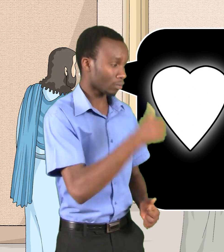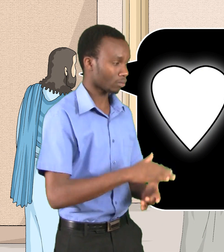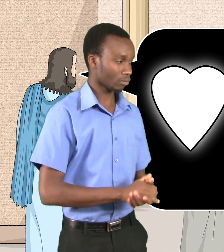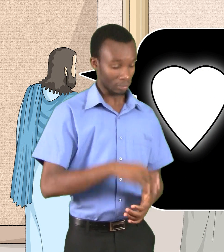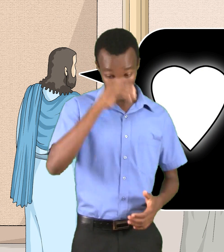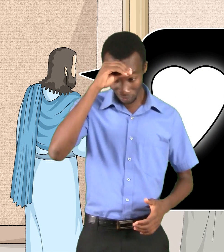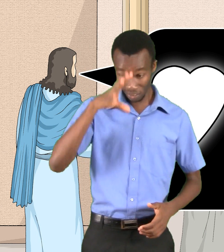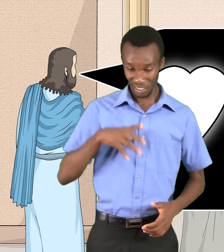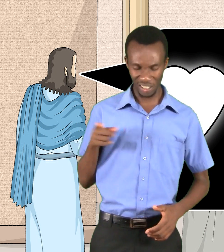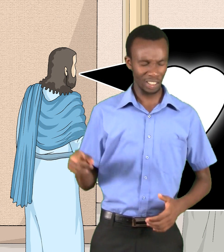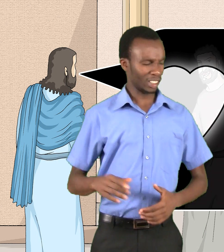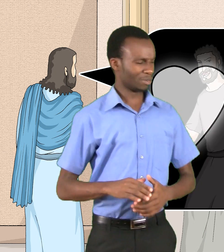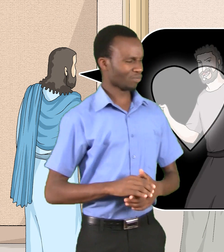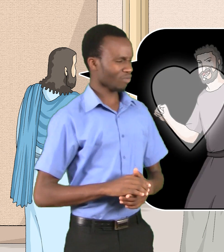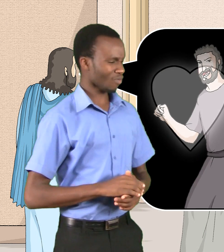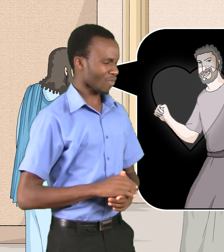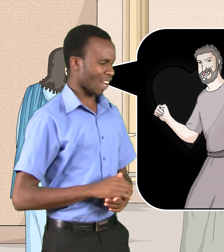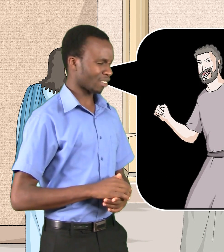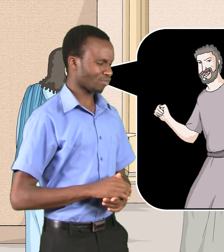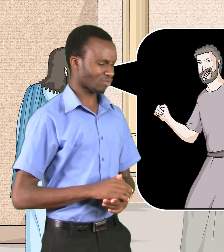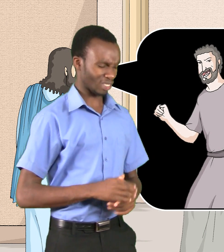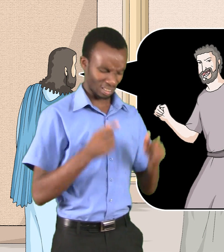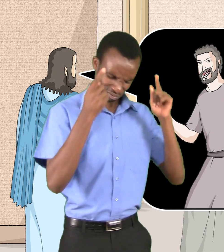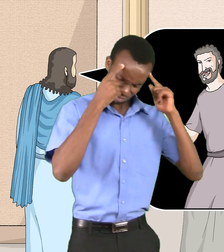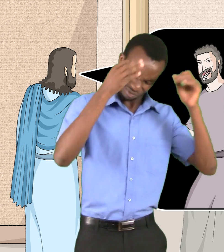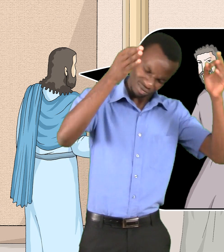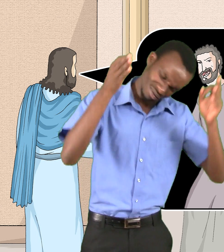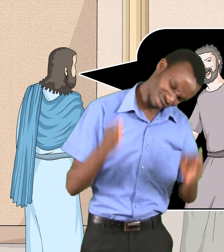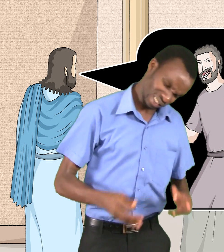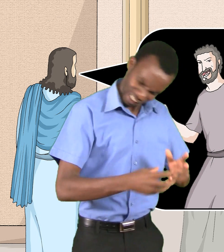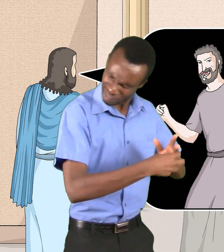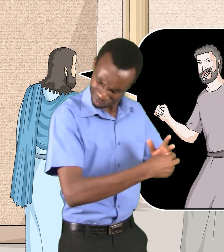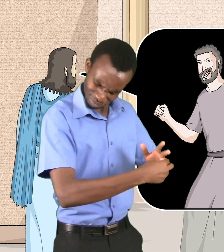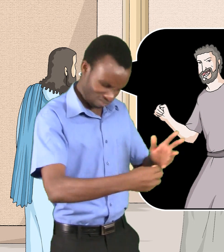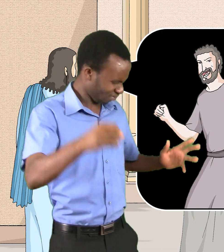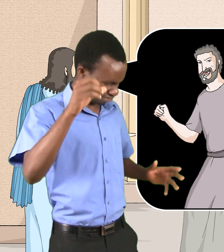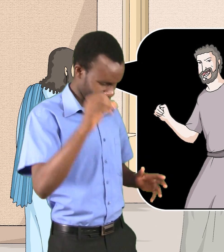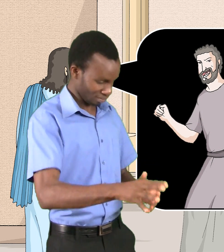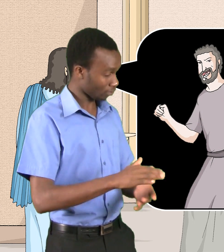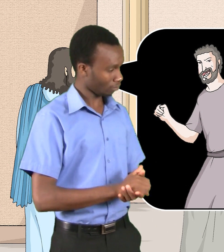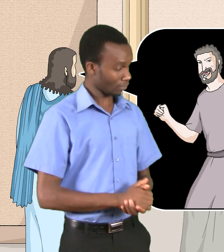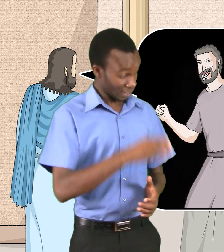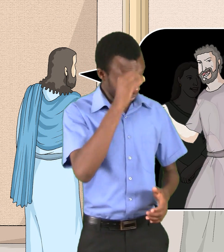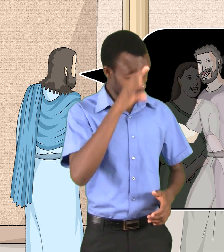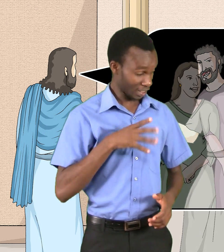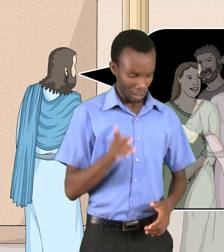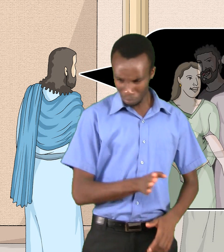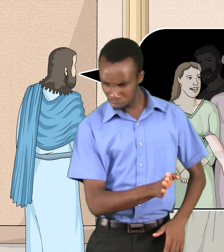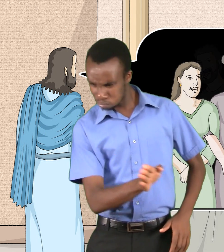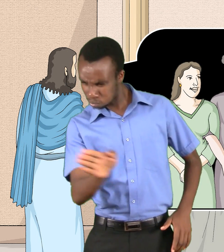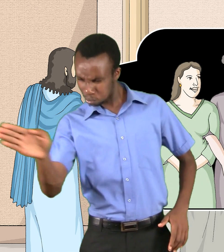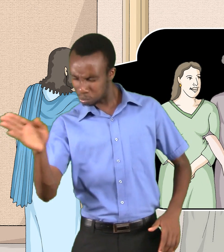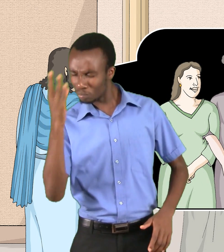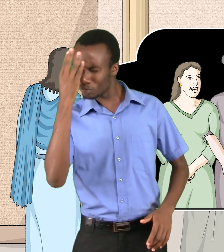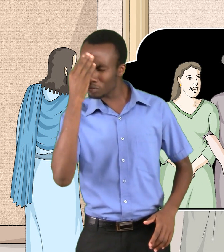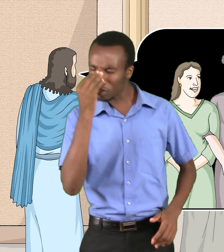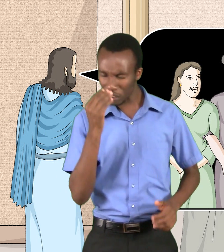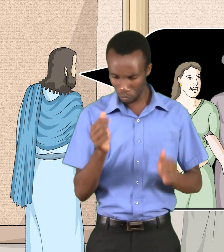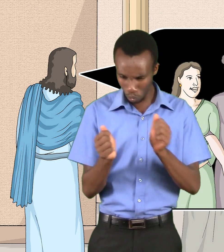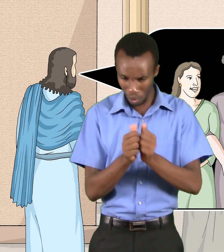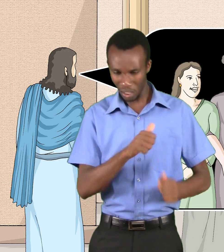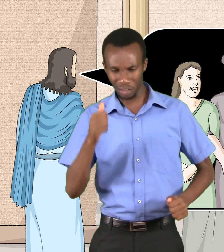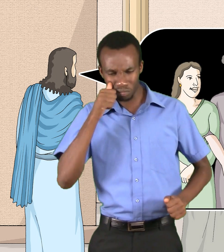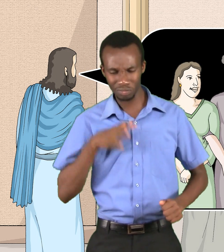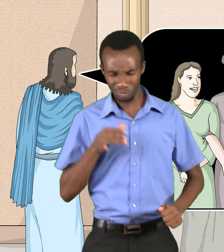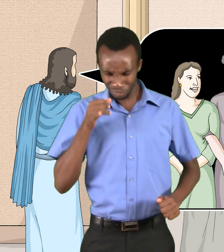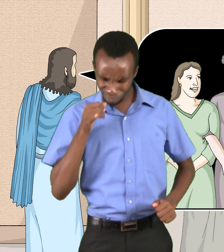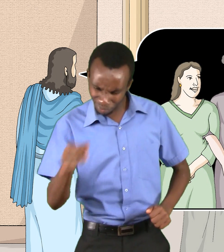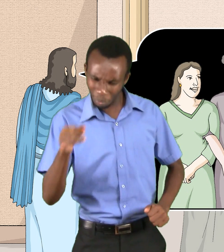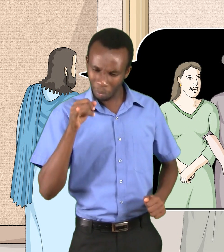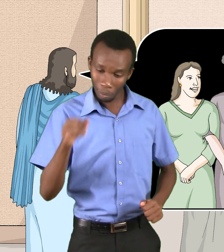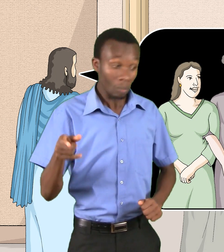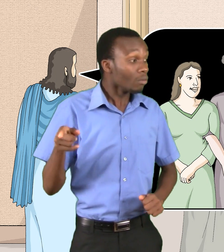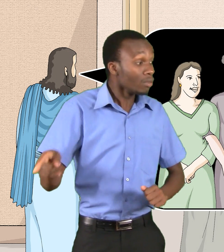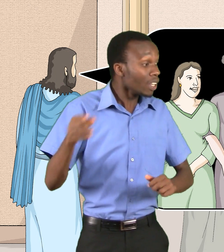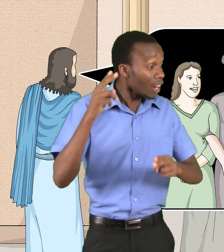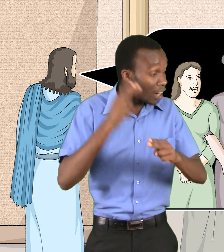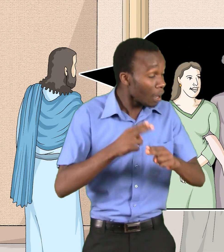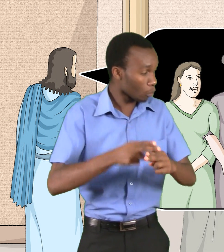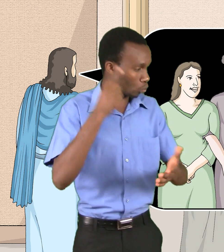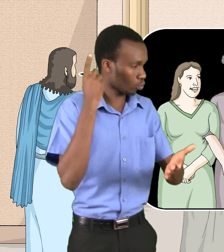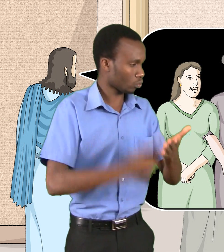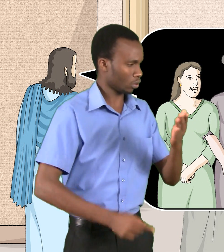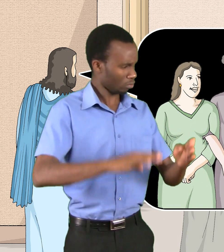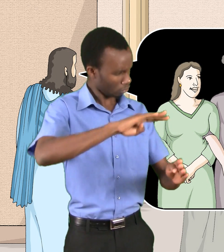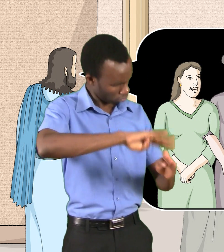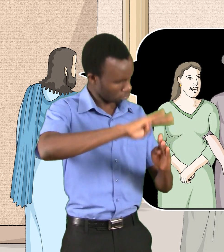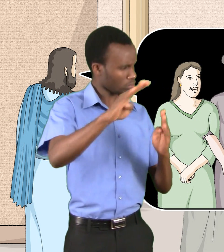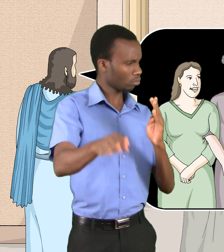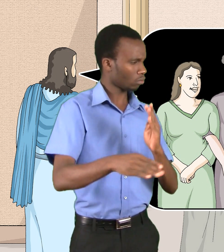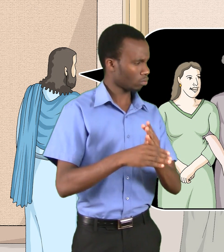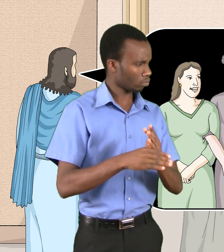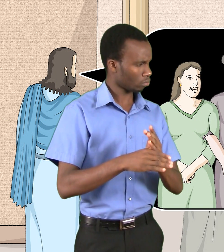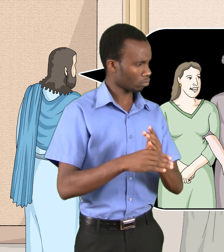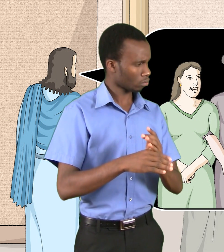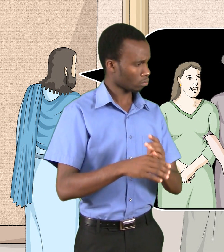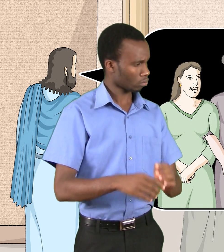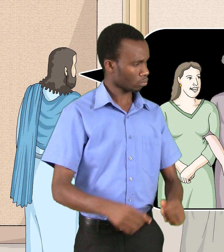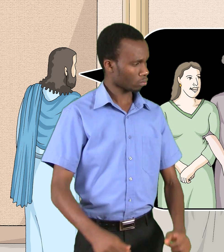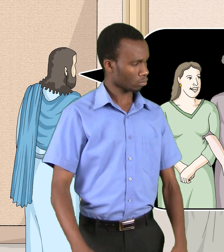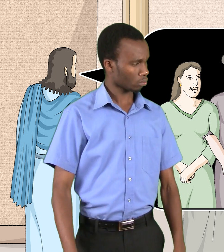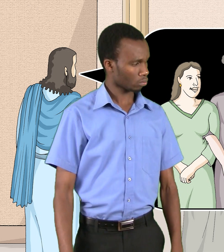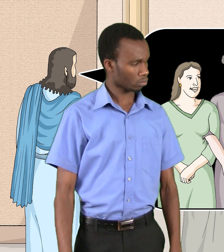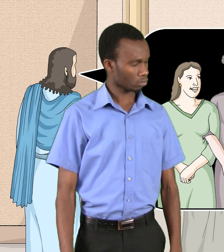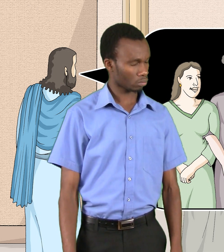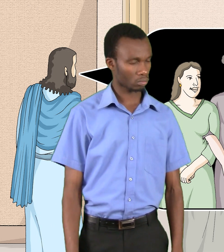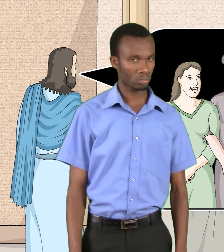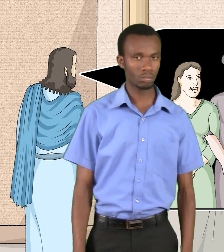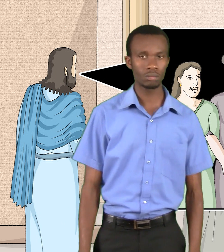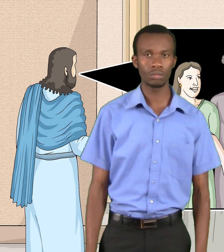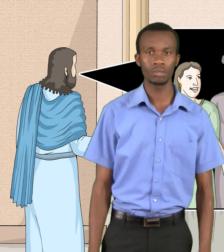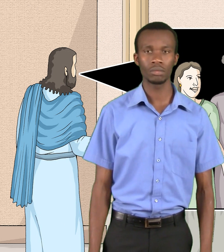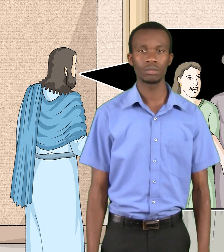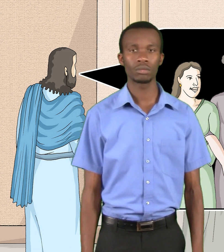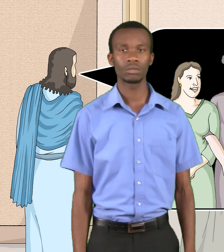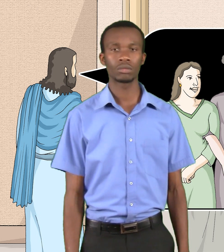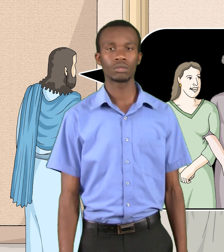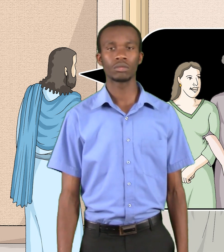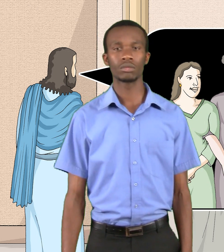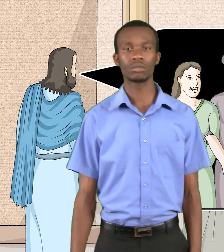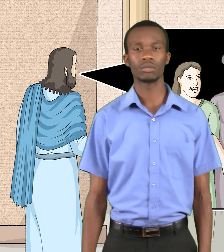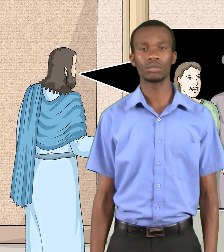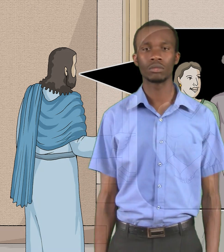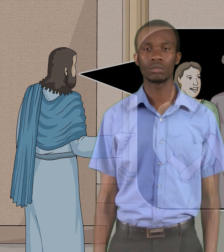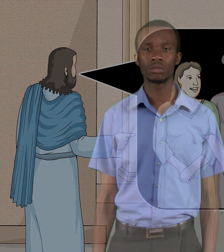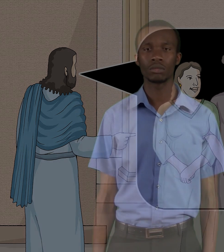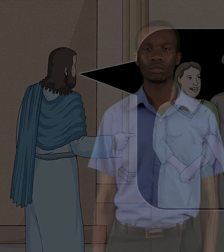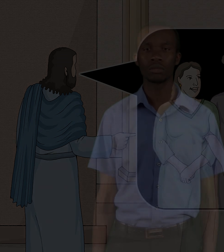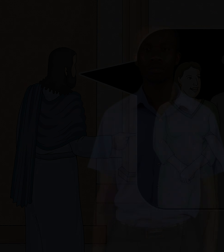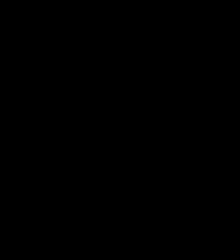Now I tell you that whoever divorces his wife, except for sexual immorality, and marries another woman, commits adultery.”